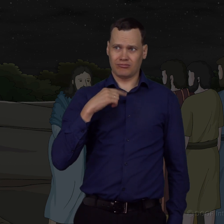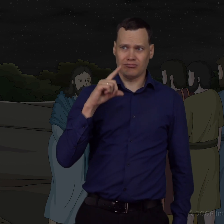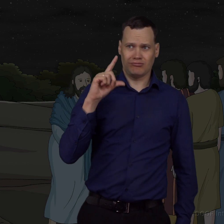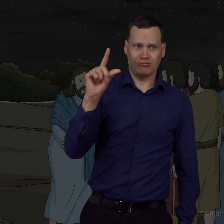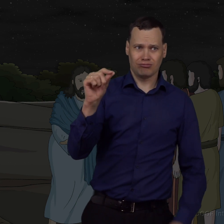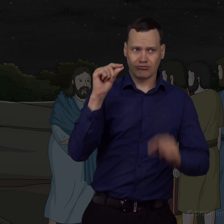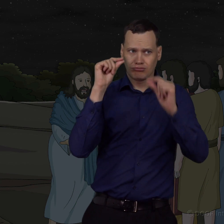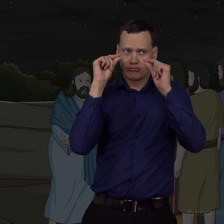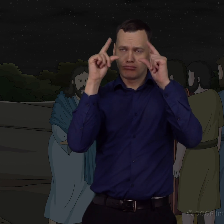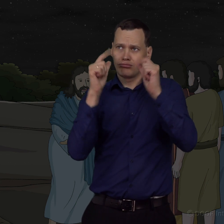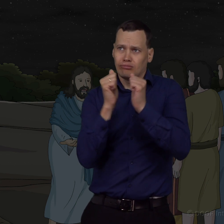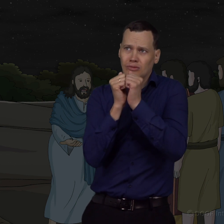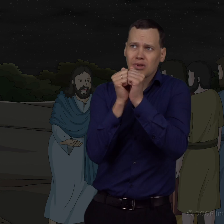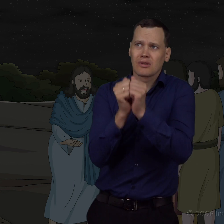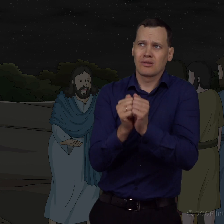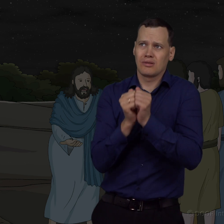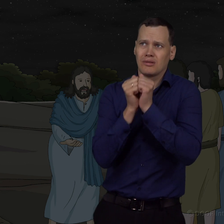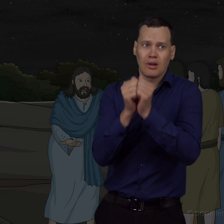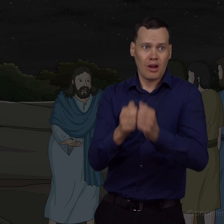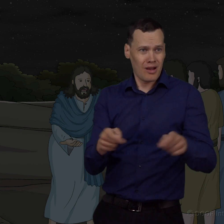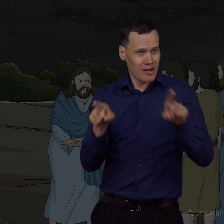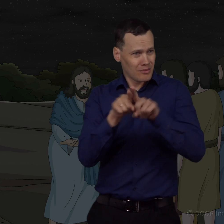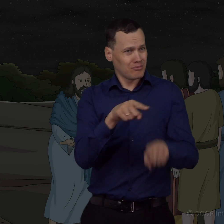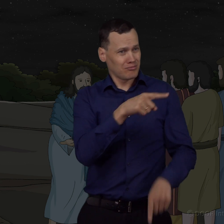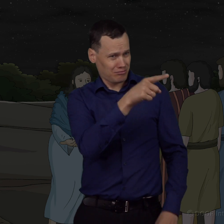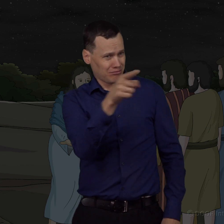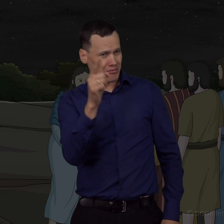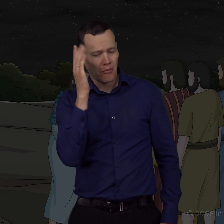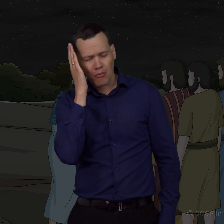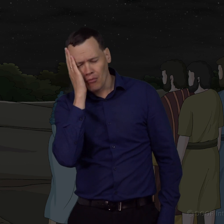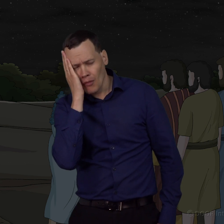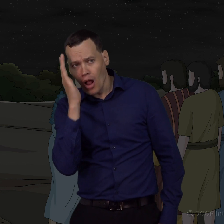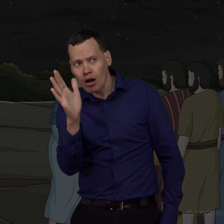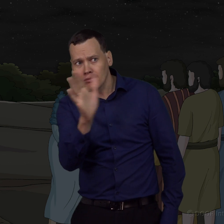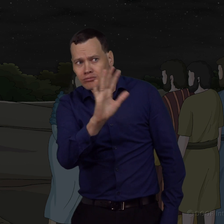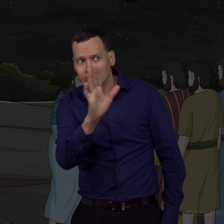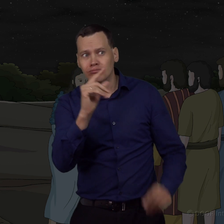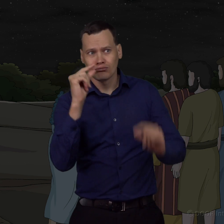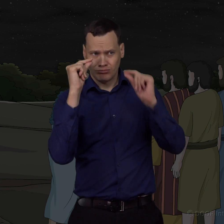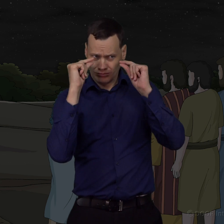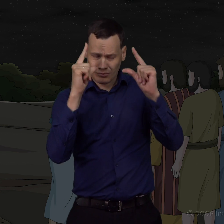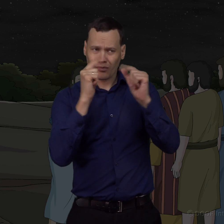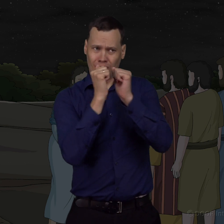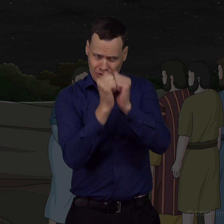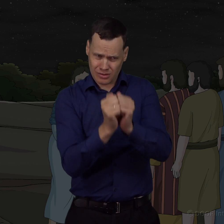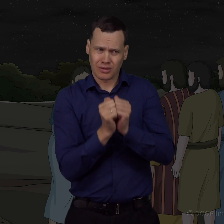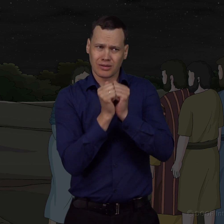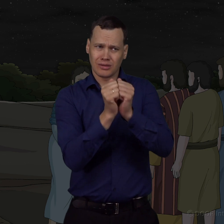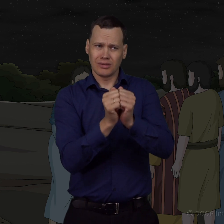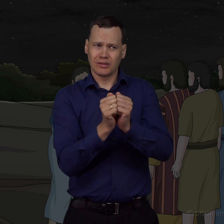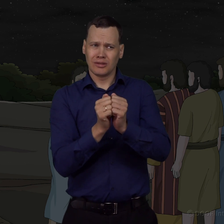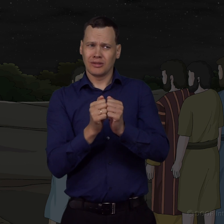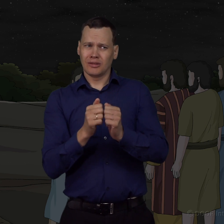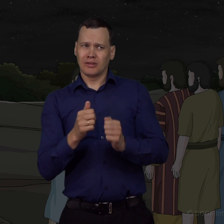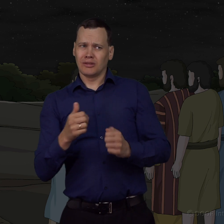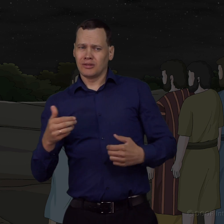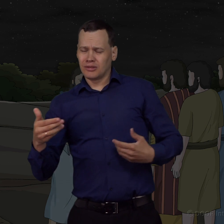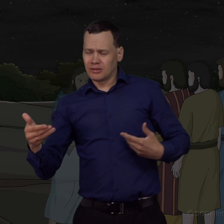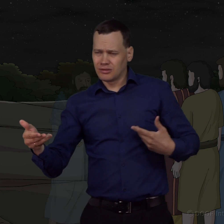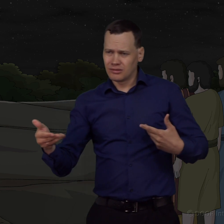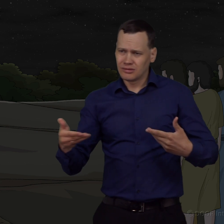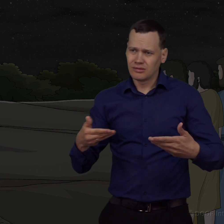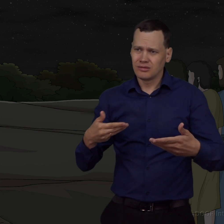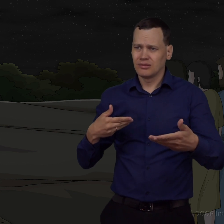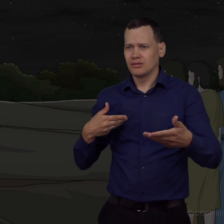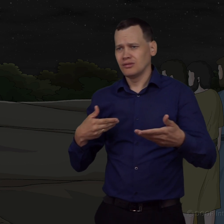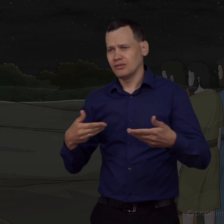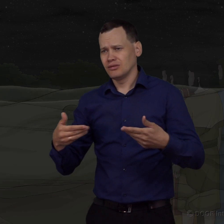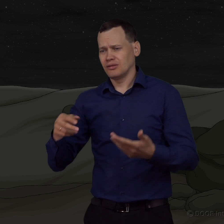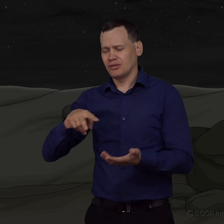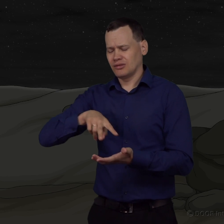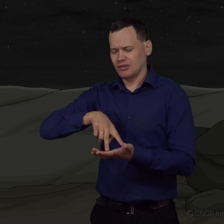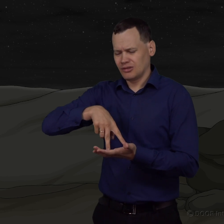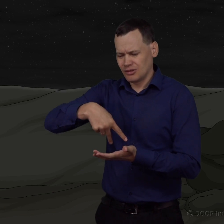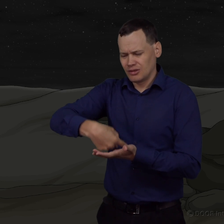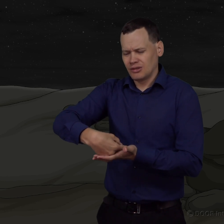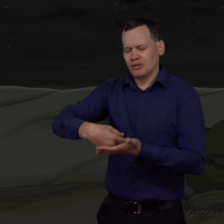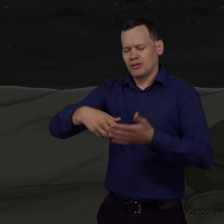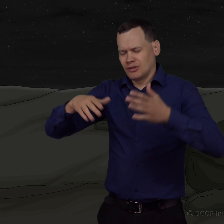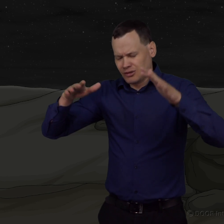Stay here and keep watch with Me.”